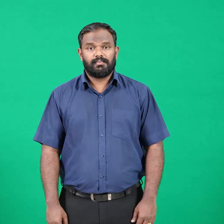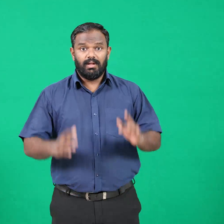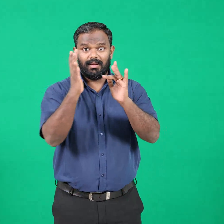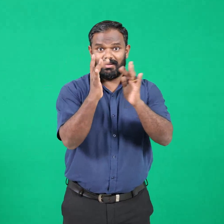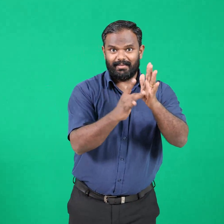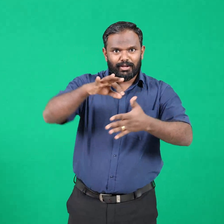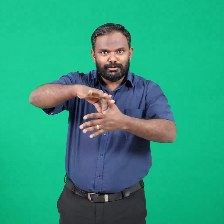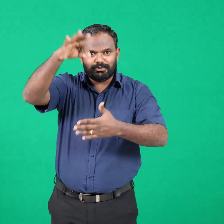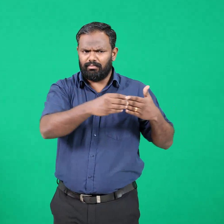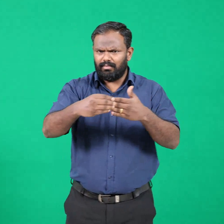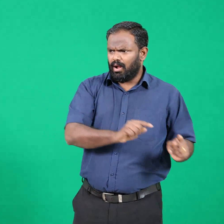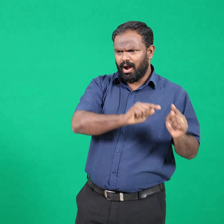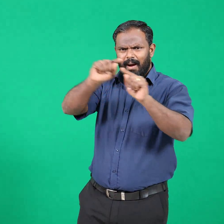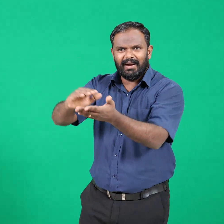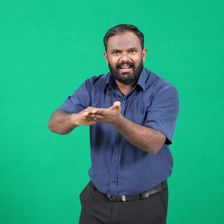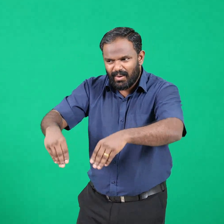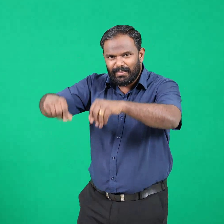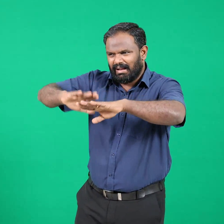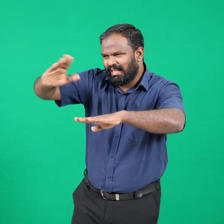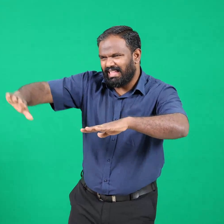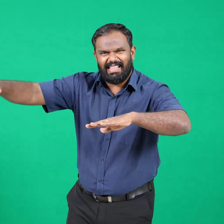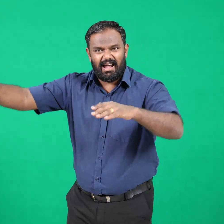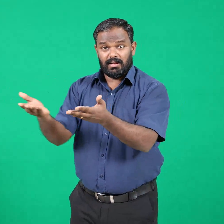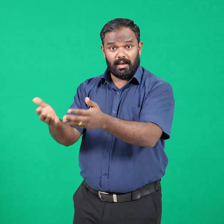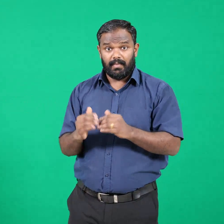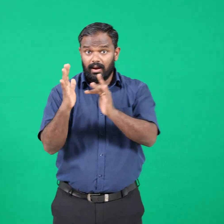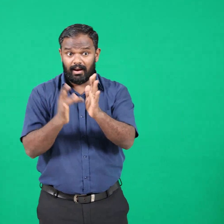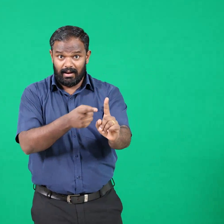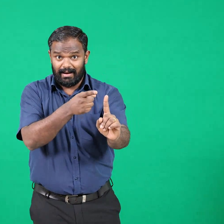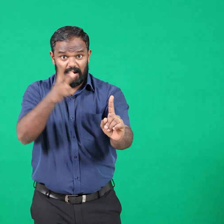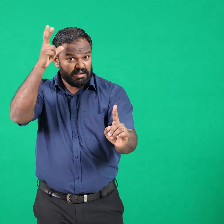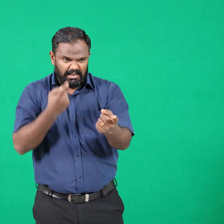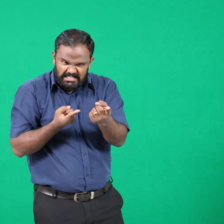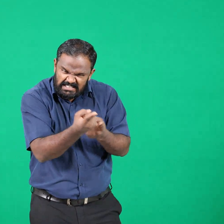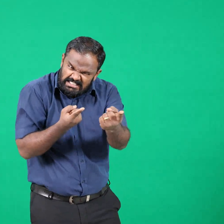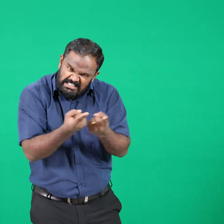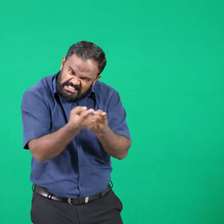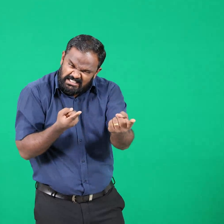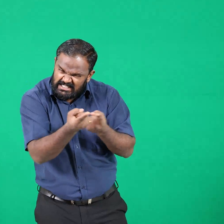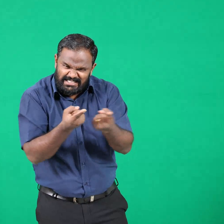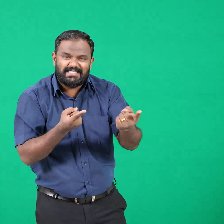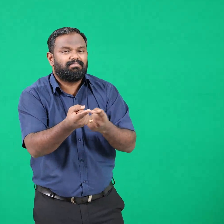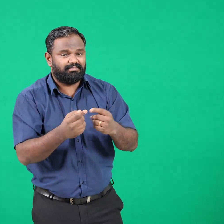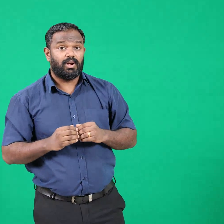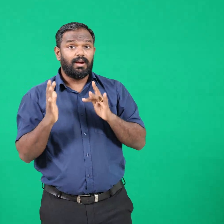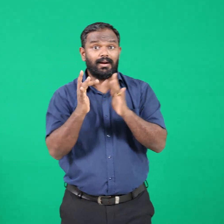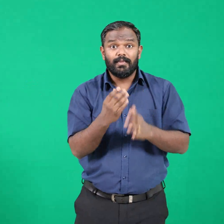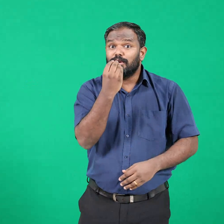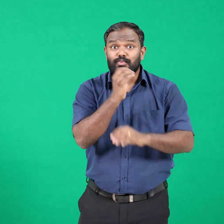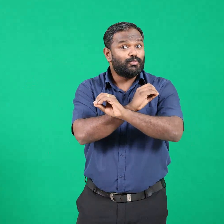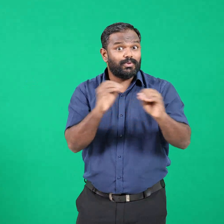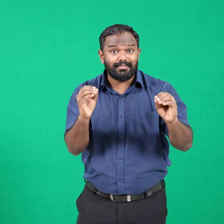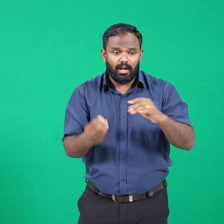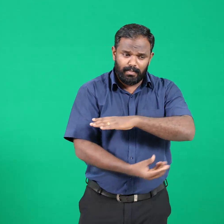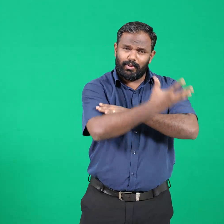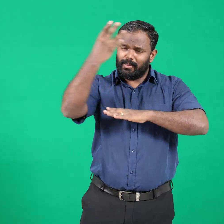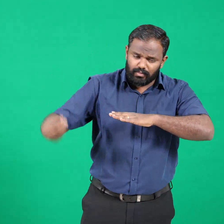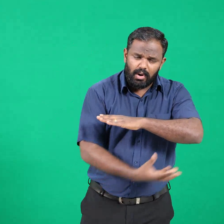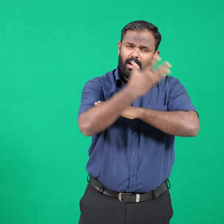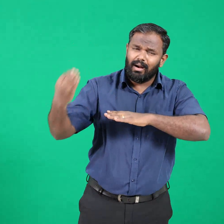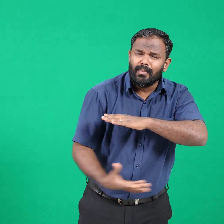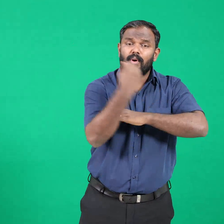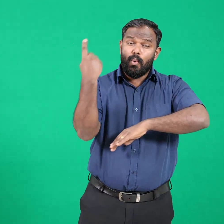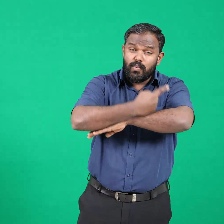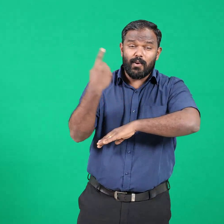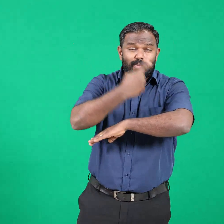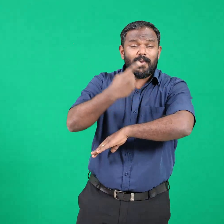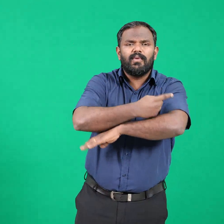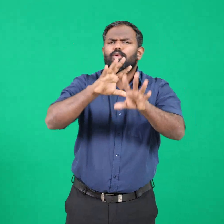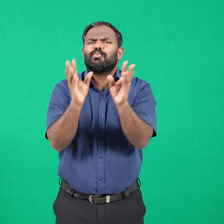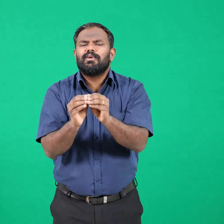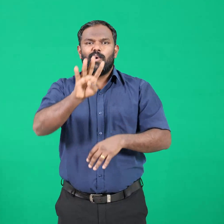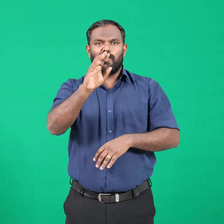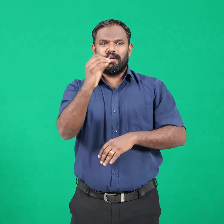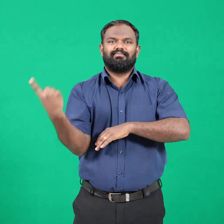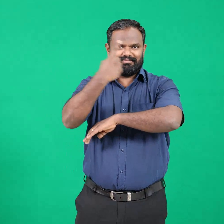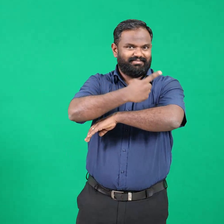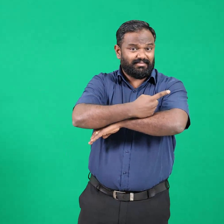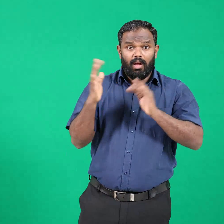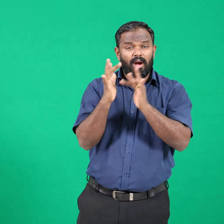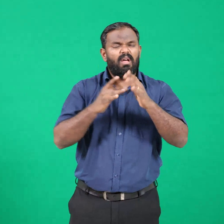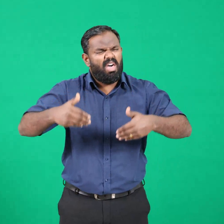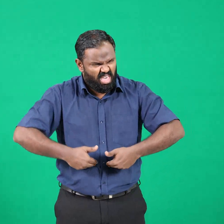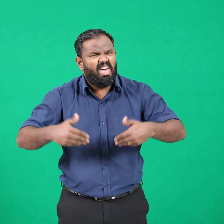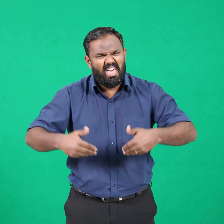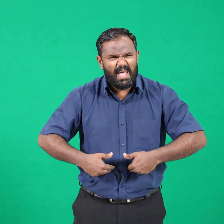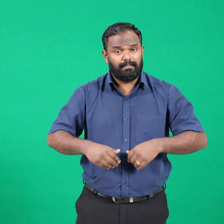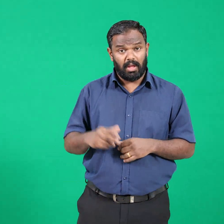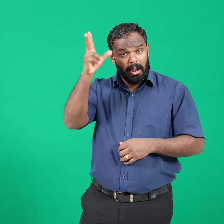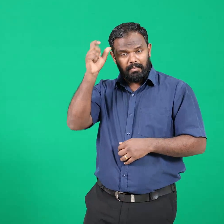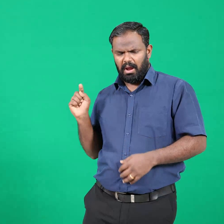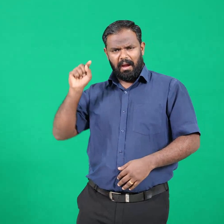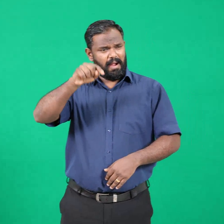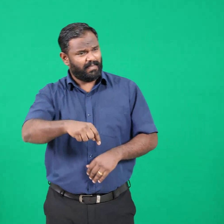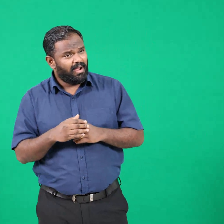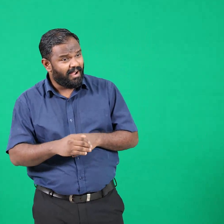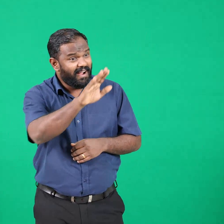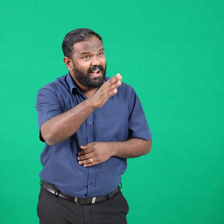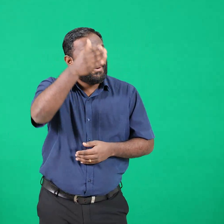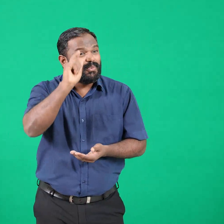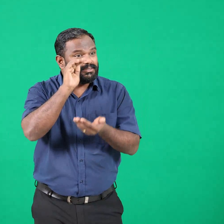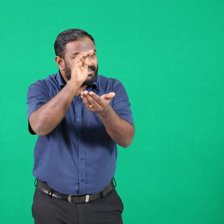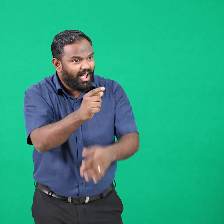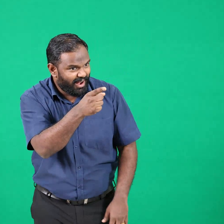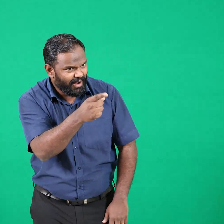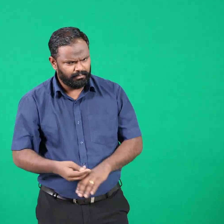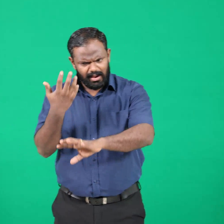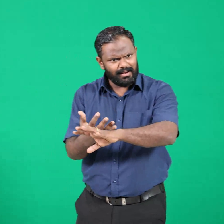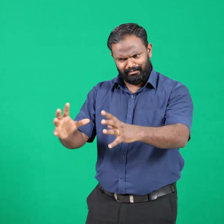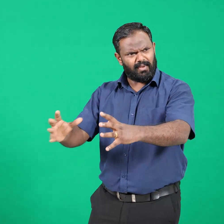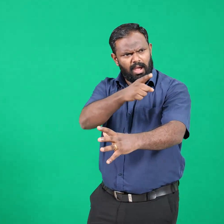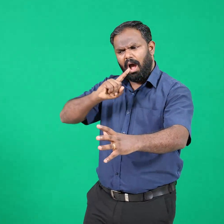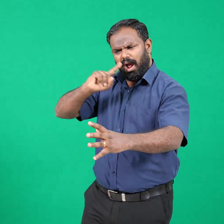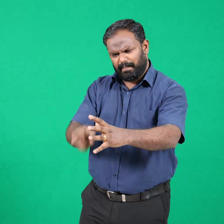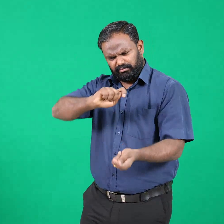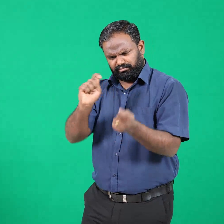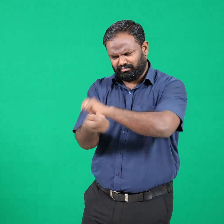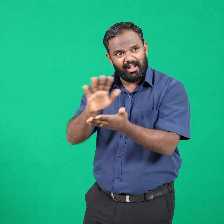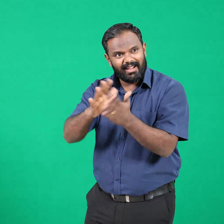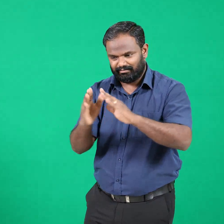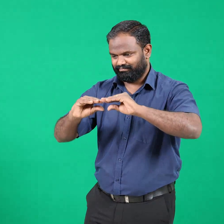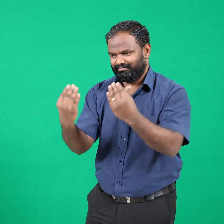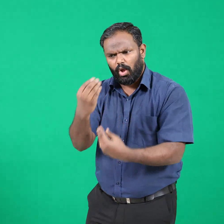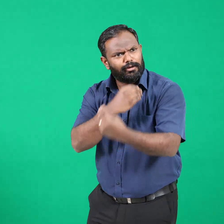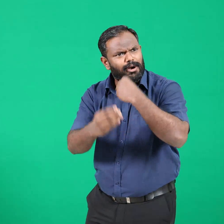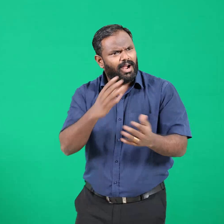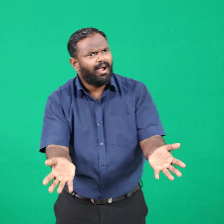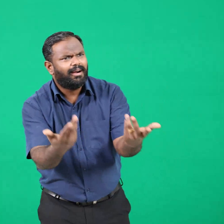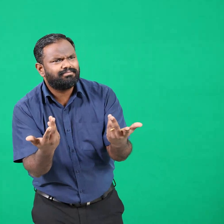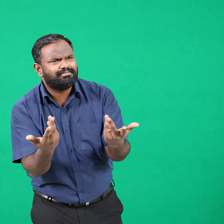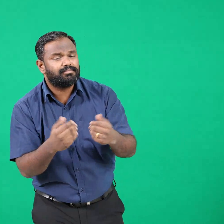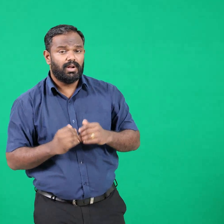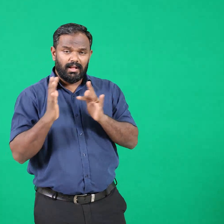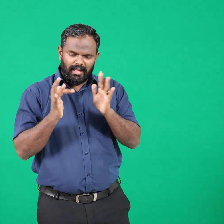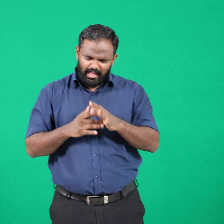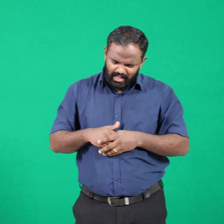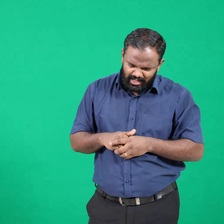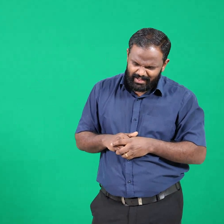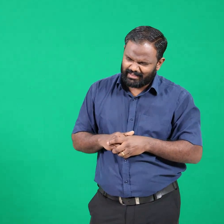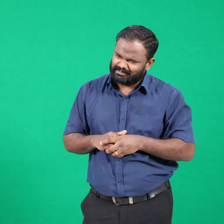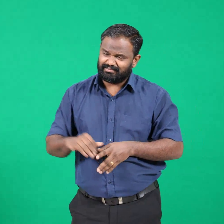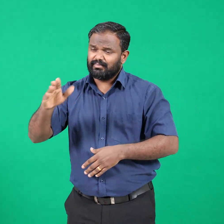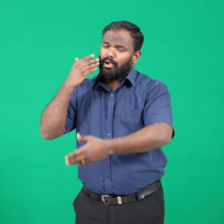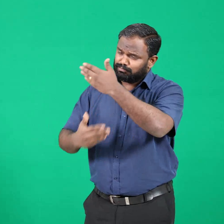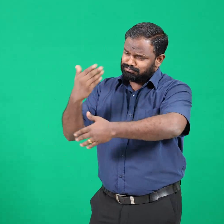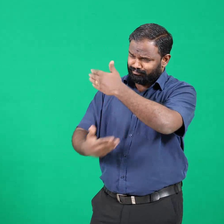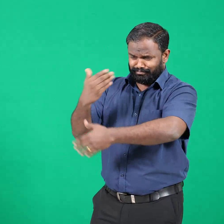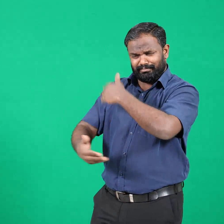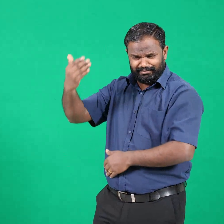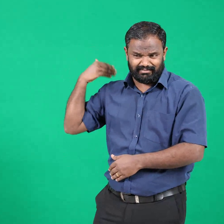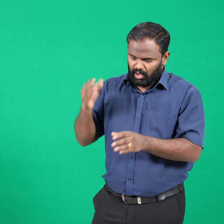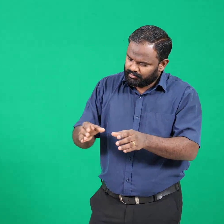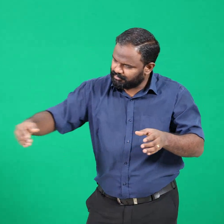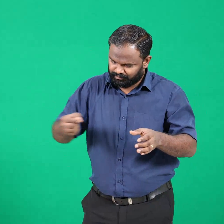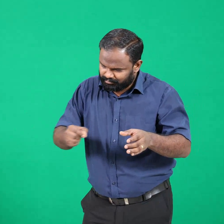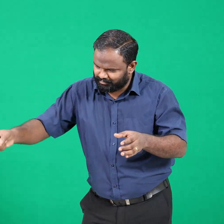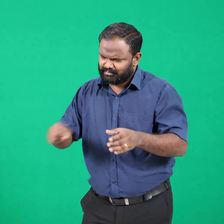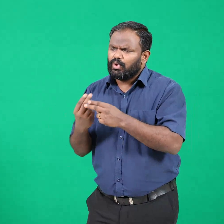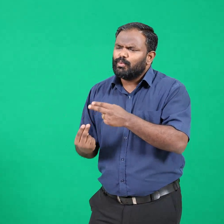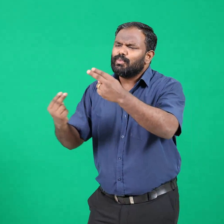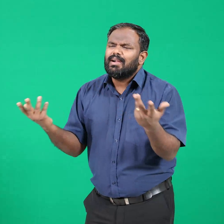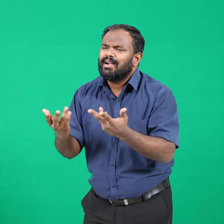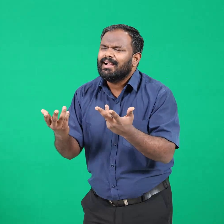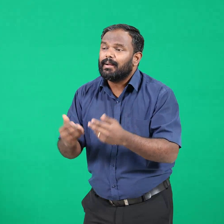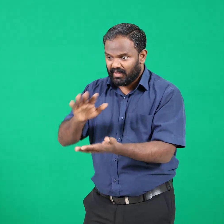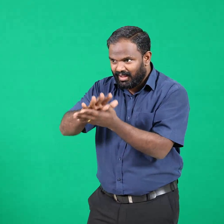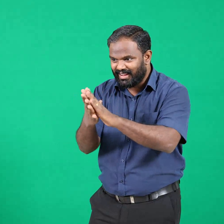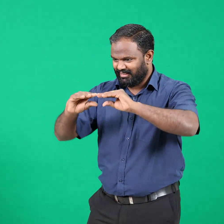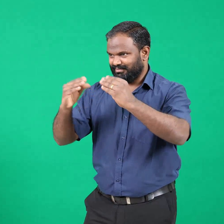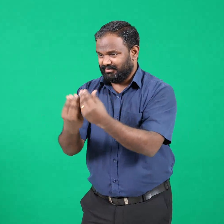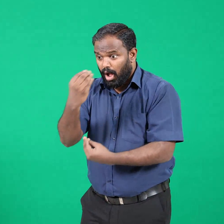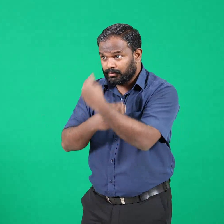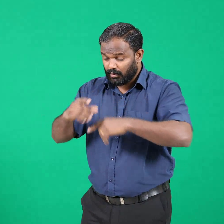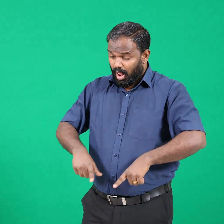Then Jesus was led by the Spirit into the wilderness to be tempted by the devil. After fasting forty days and forty nights, He was hungry. The tempter came to Him and said, "If You are the Son of God, tell these stones to become bread."